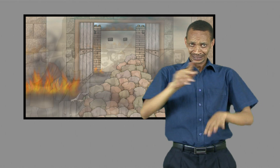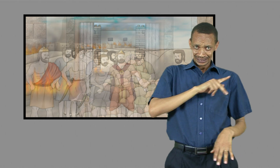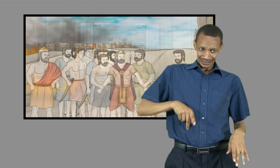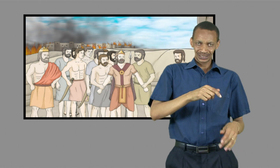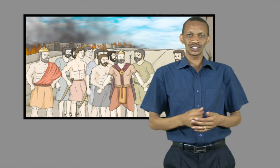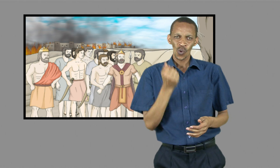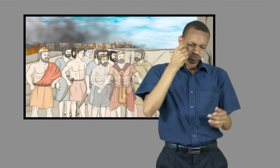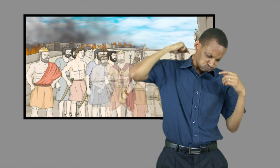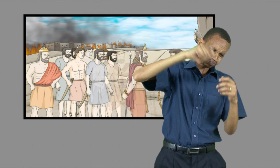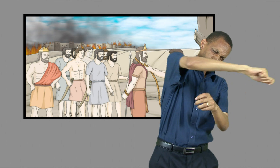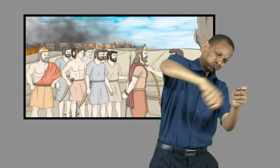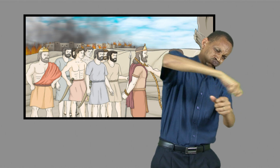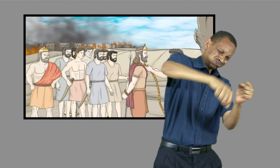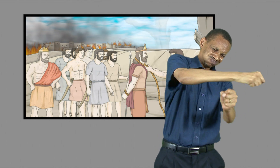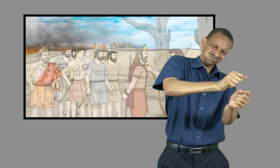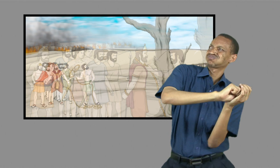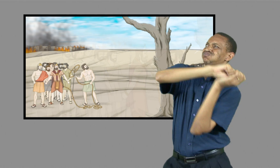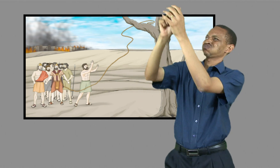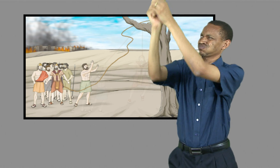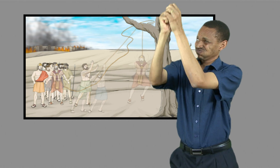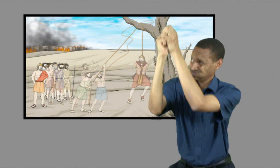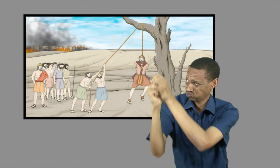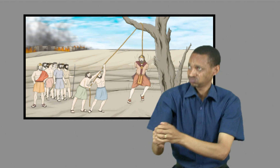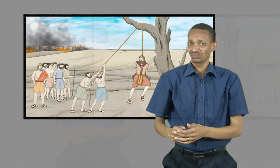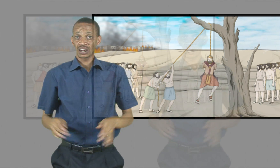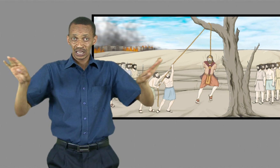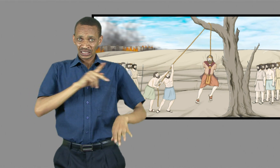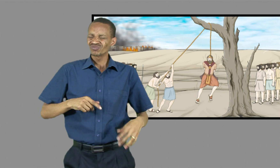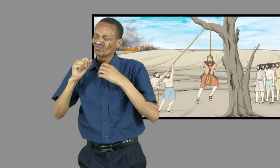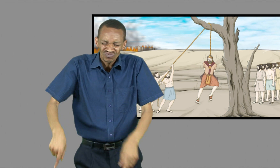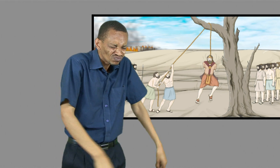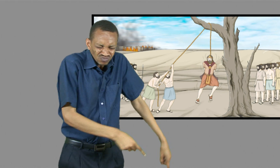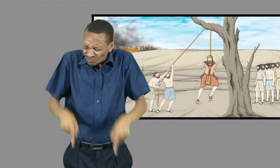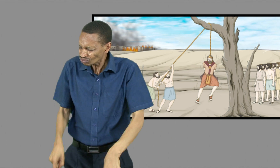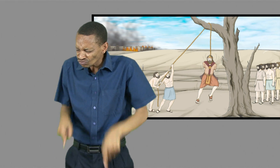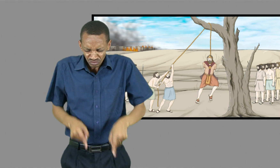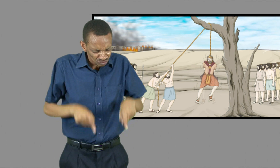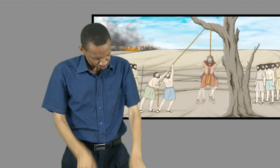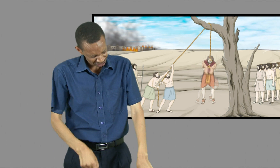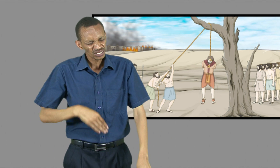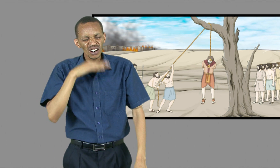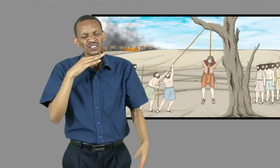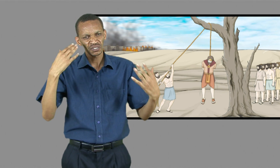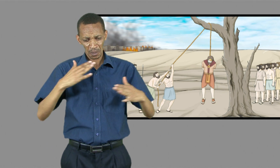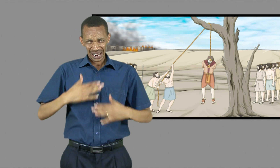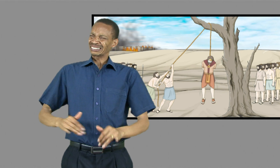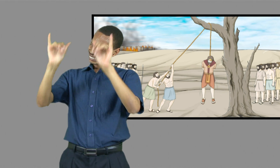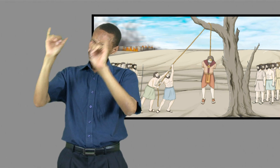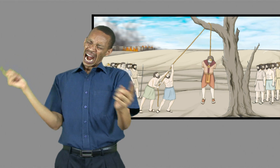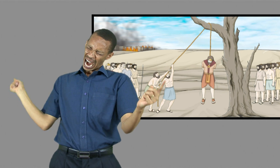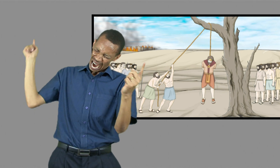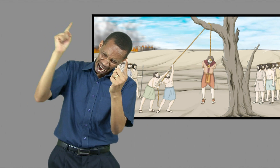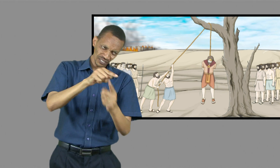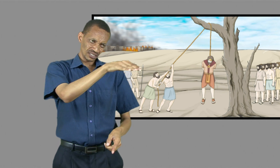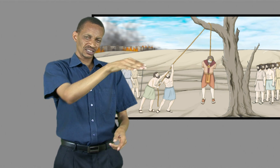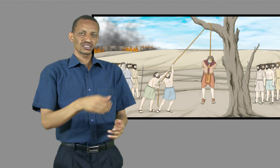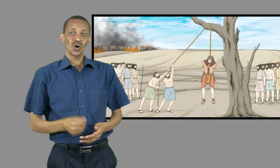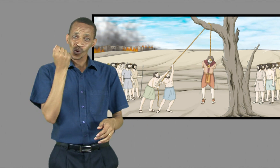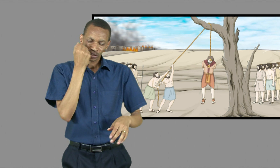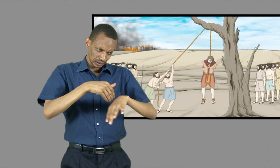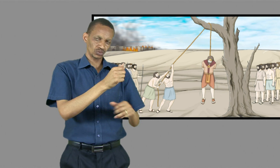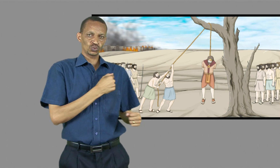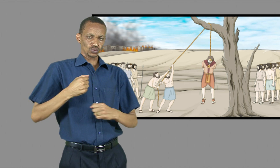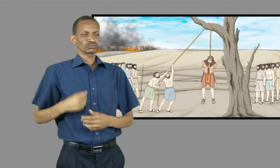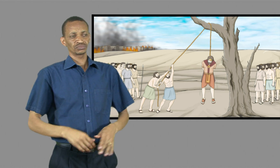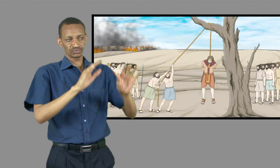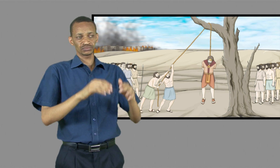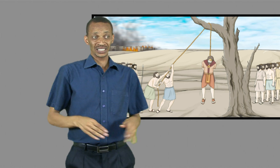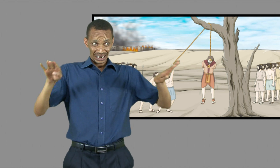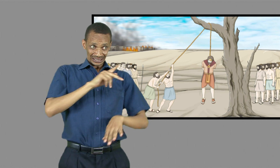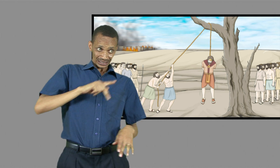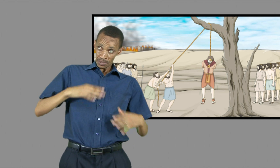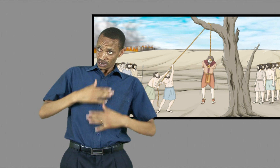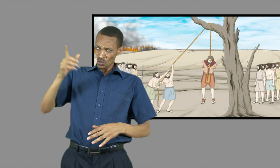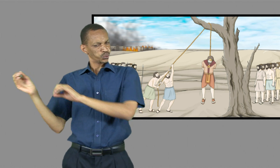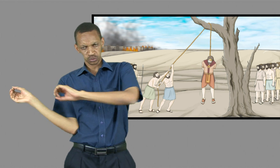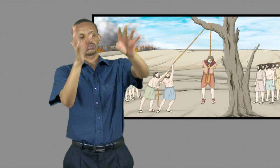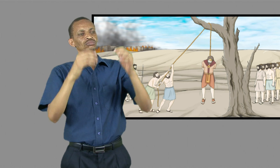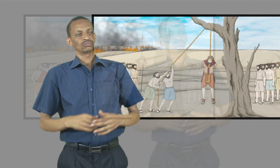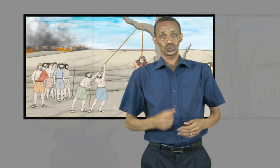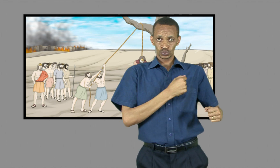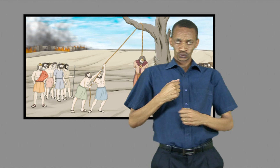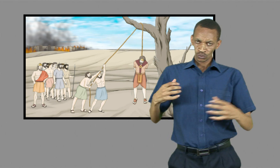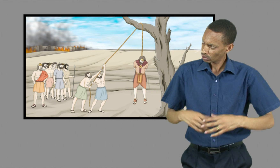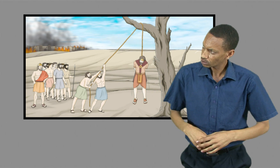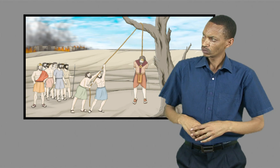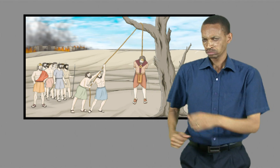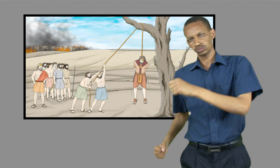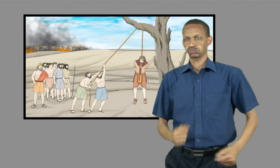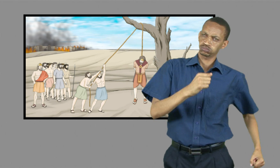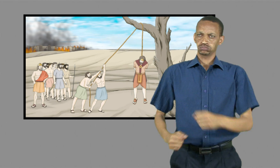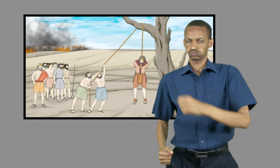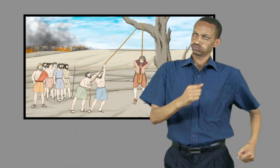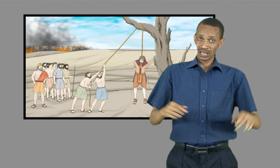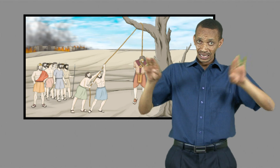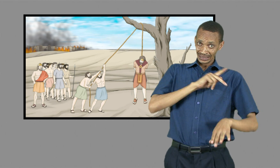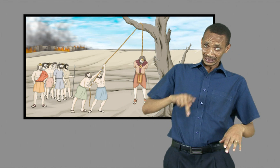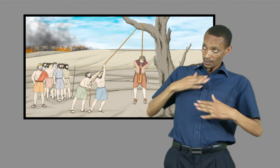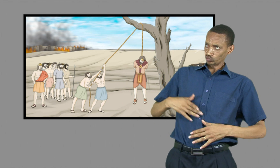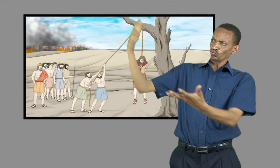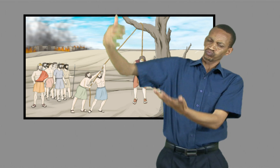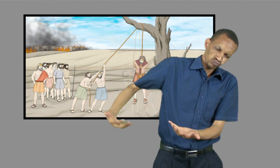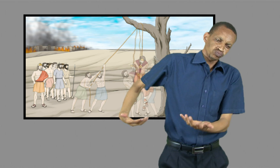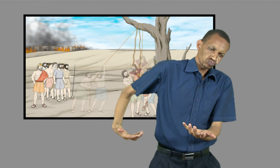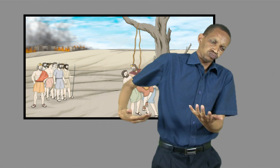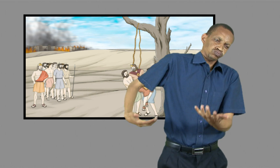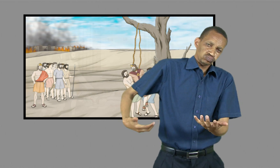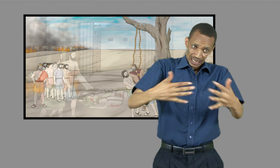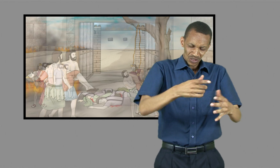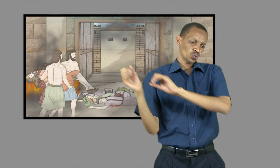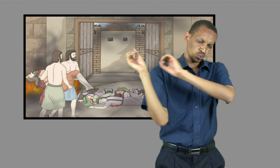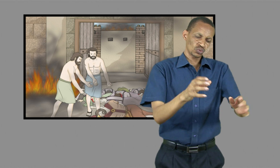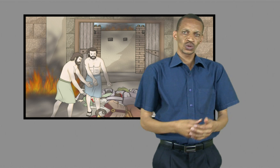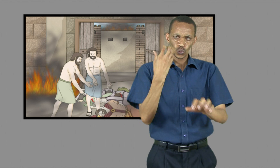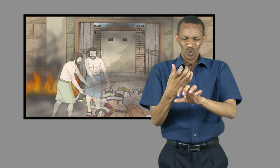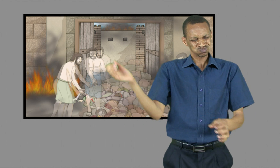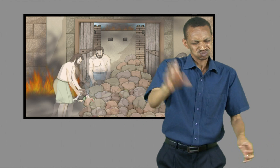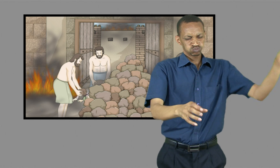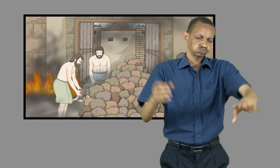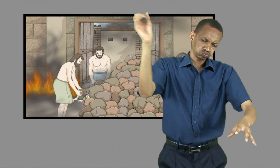He hung the king of Ai on a tree until evening, and at sunset Joshua commanded that they take down the body from the tree and throw it down at the entrance of the city gate.